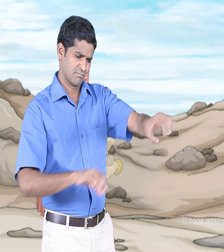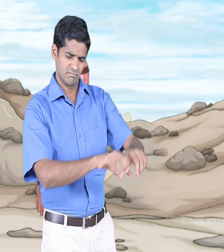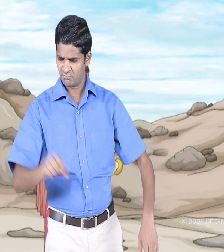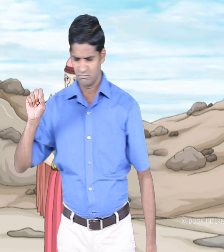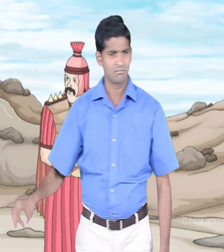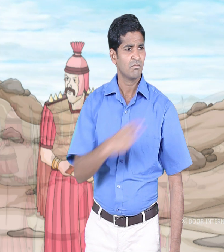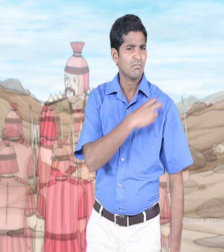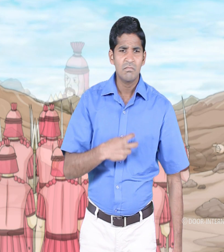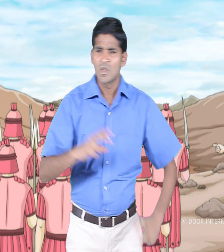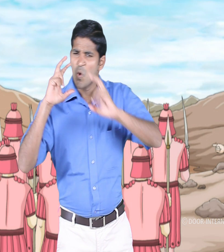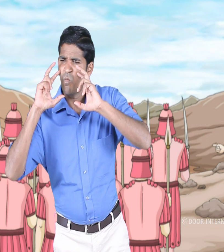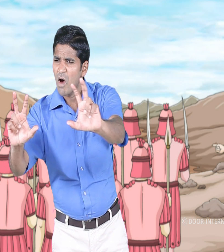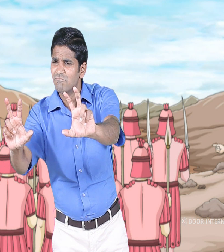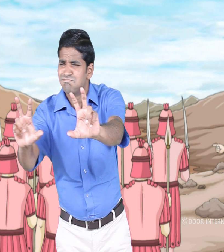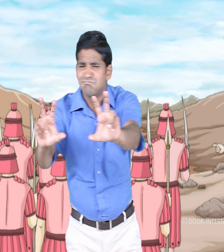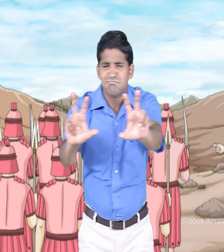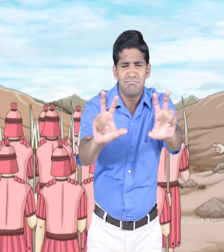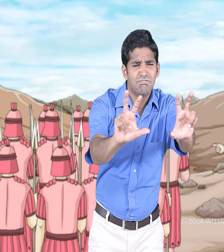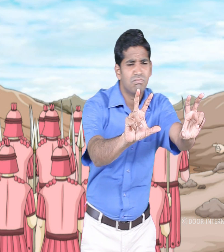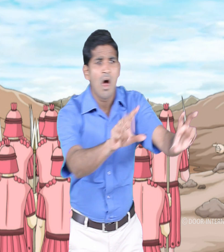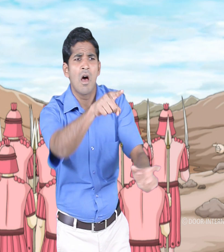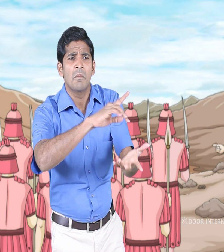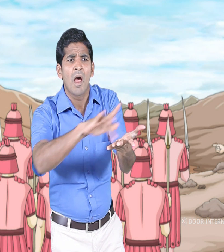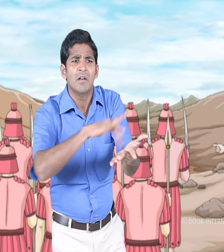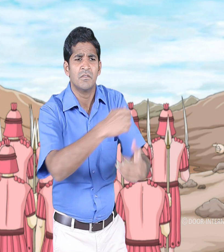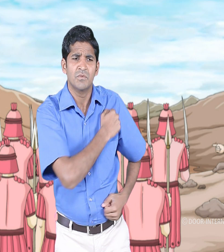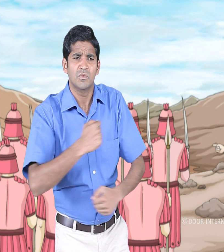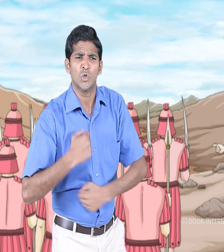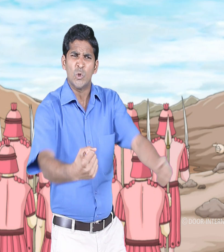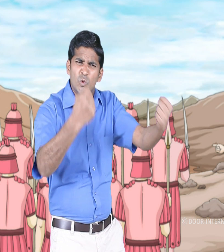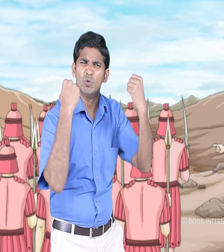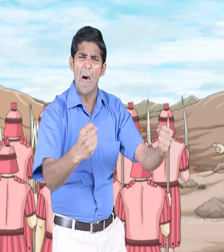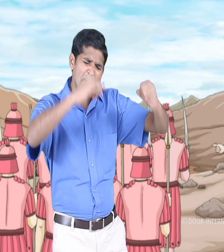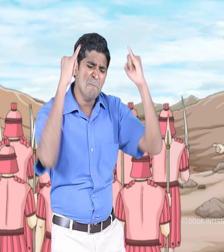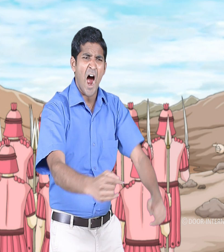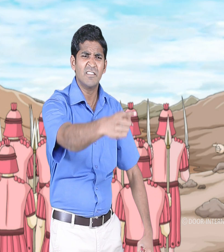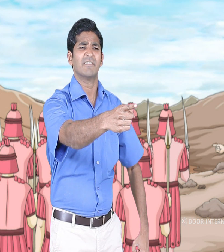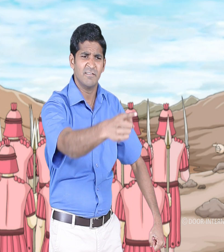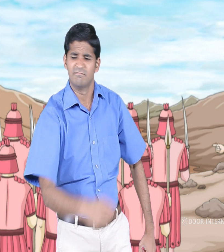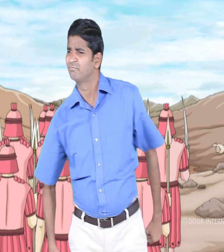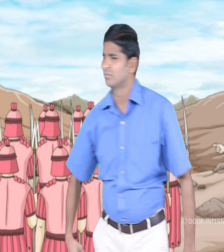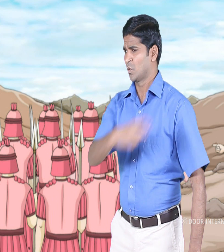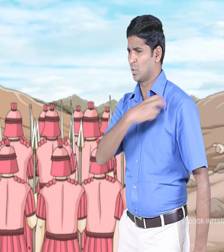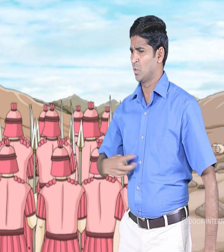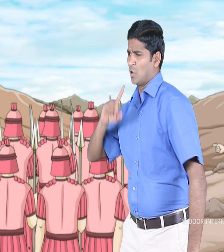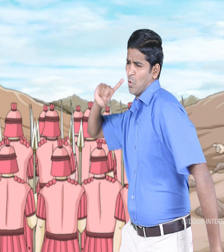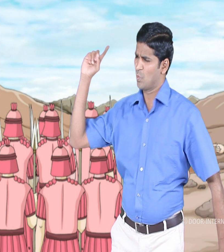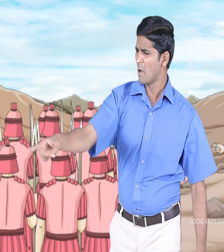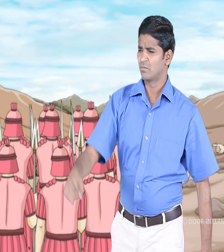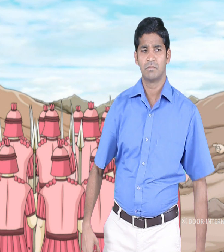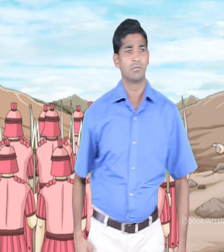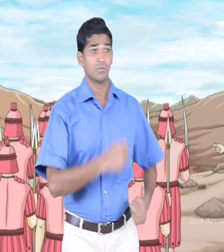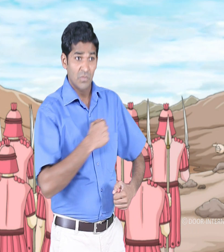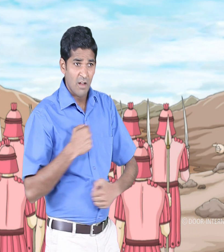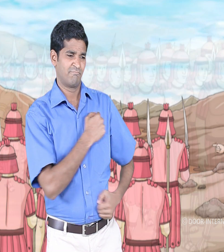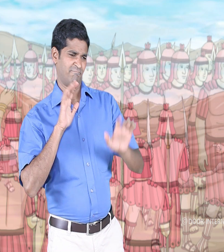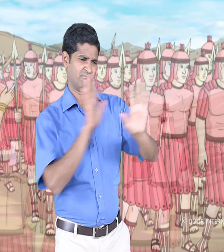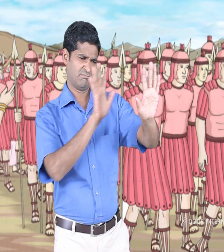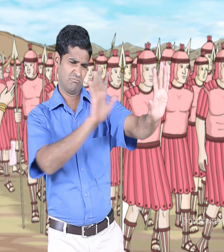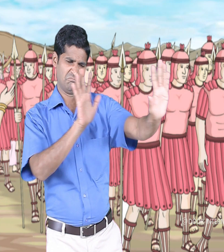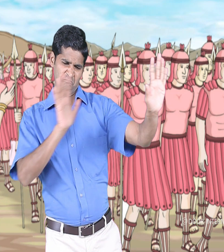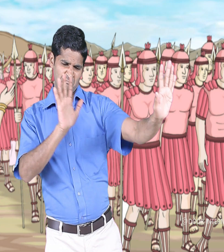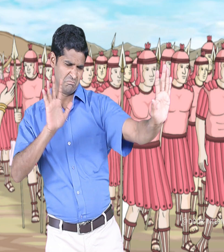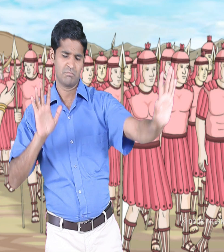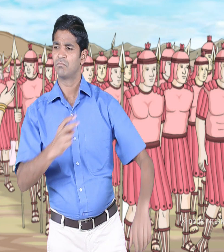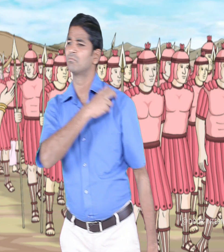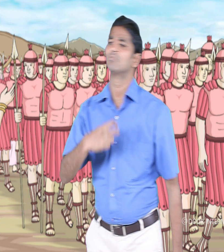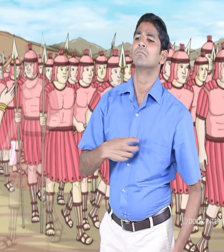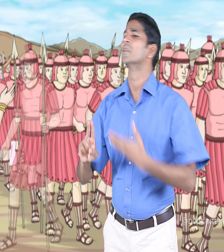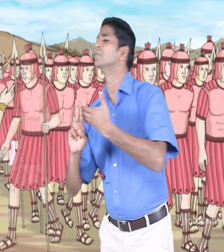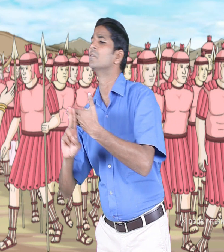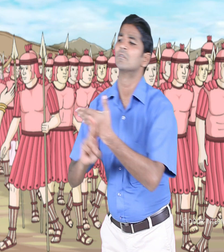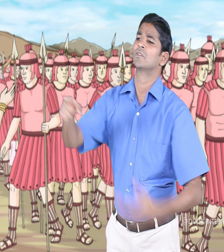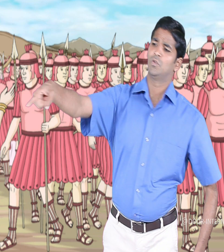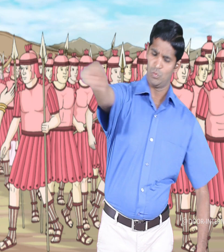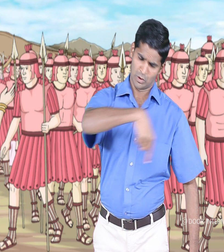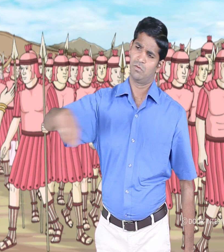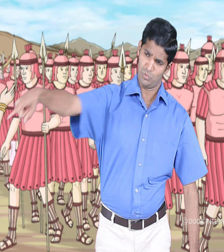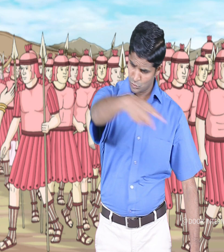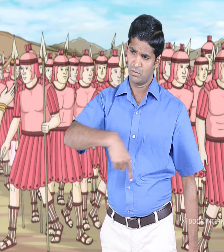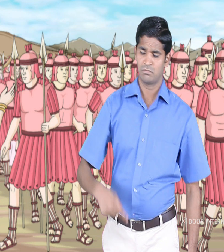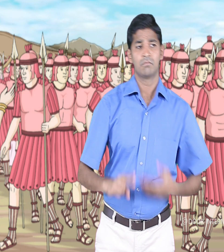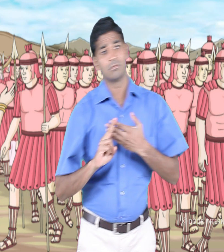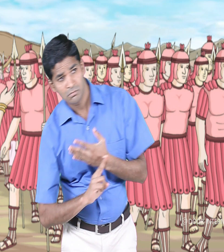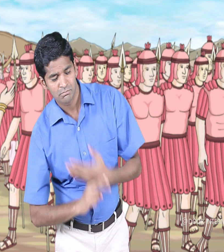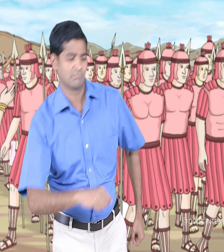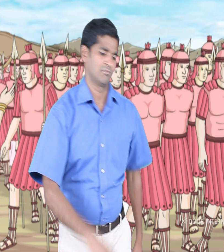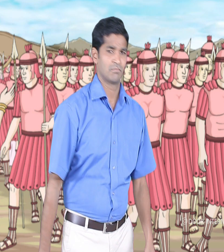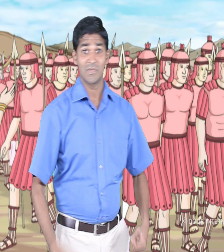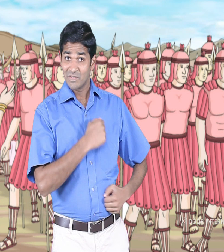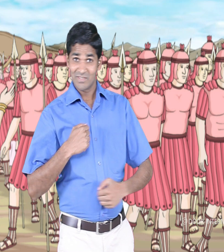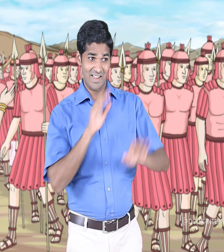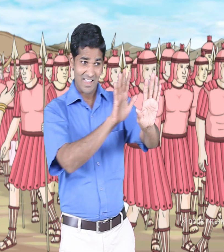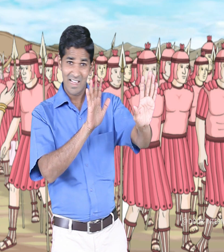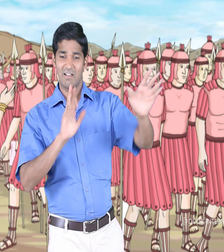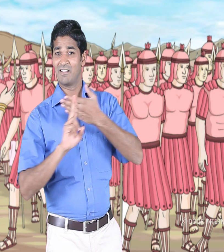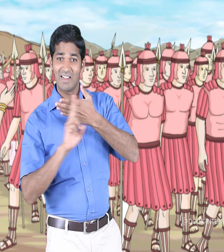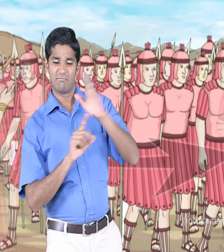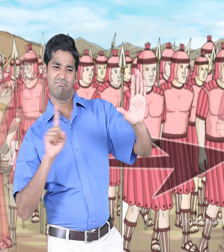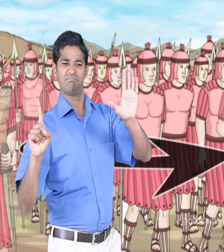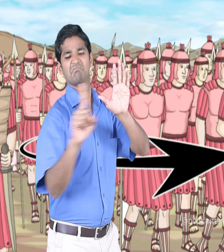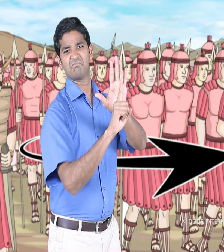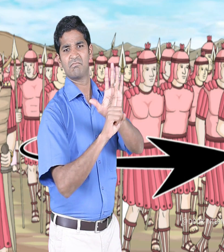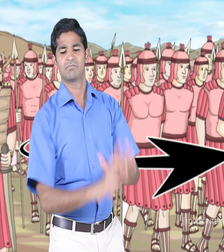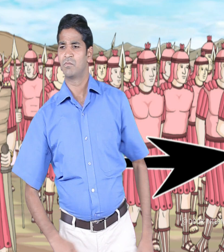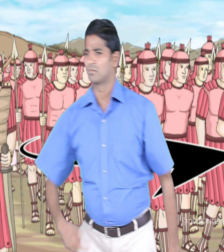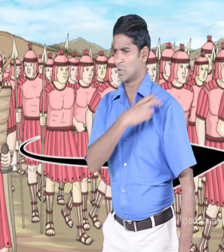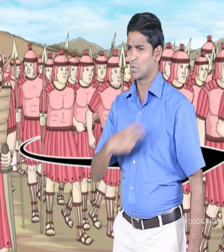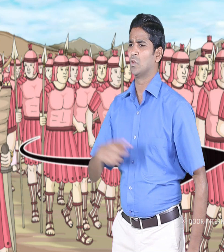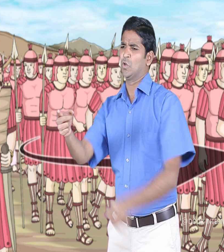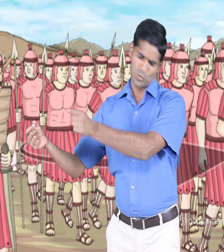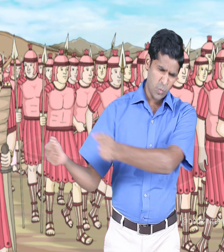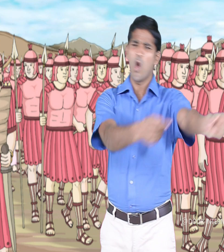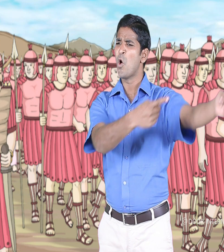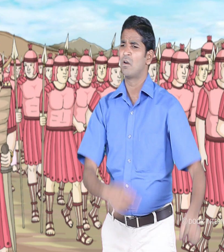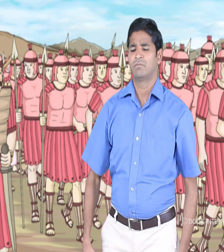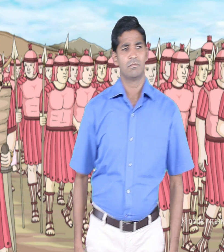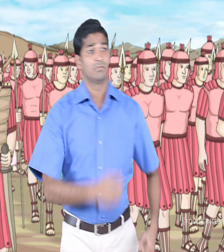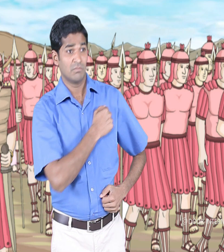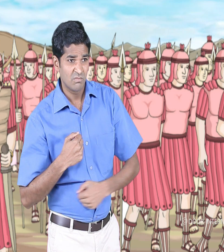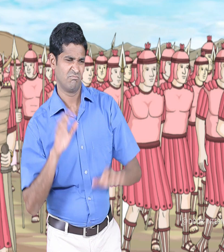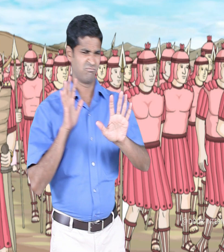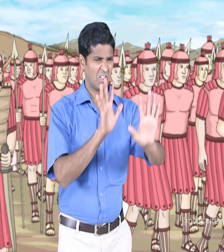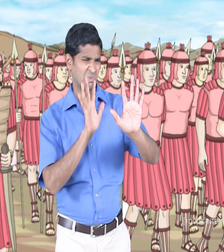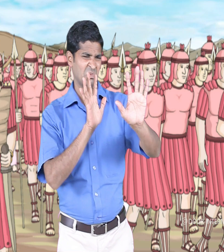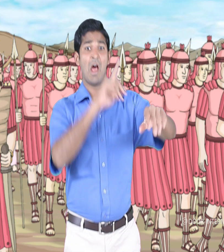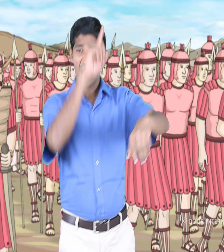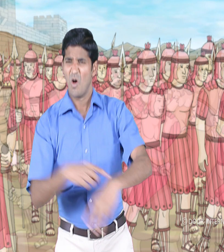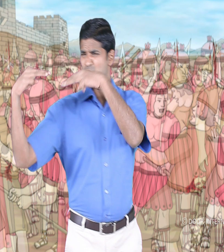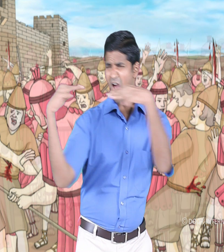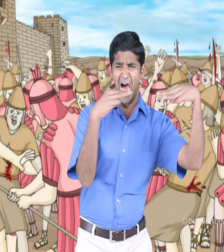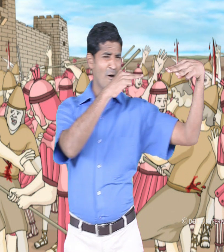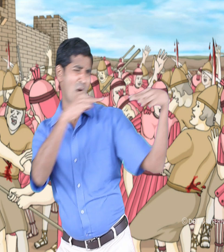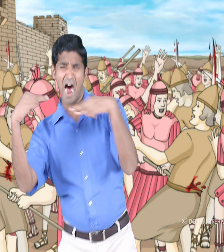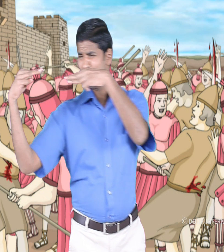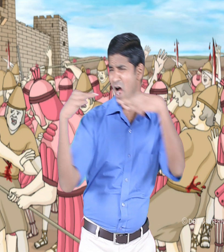So as Joab besieged the city, he assigned Uriah to a place where he saw the strongest enemy soldiers.